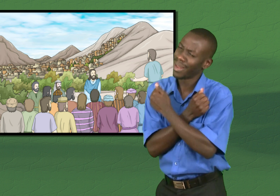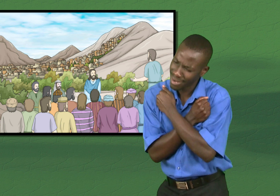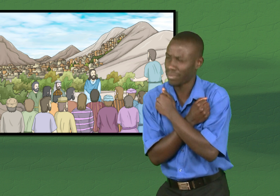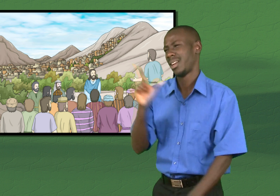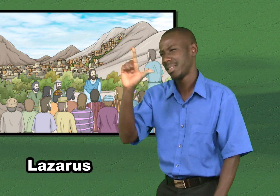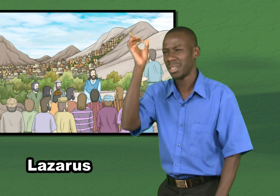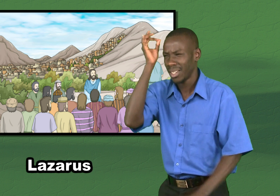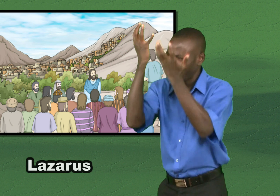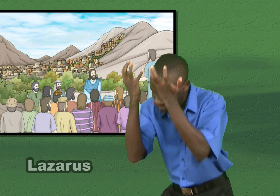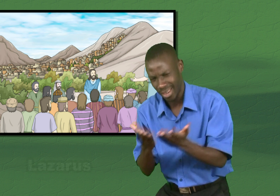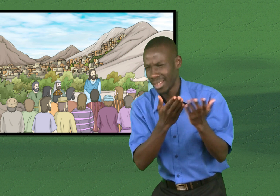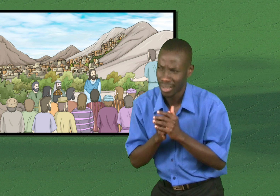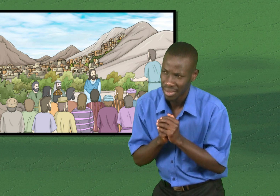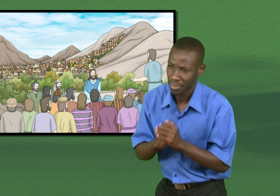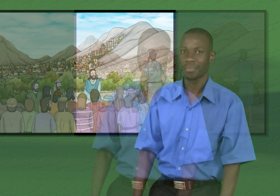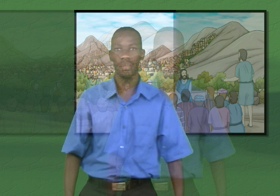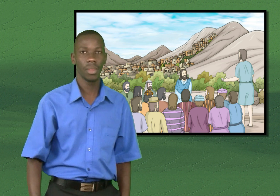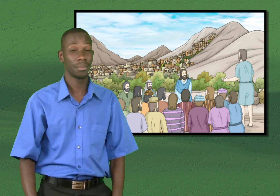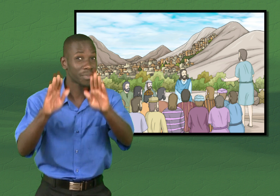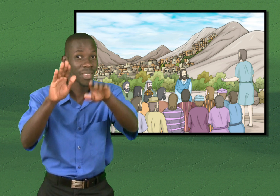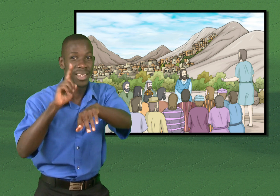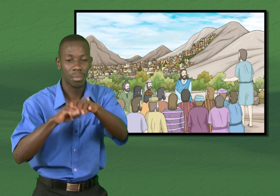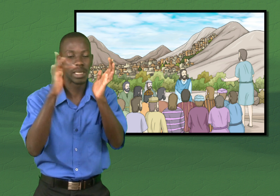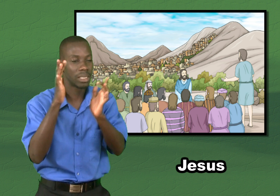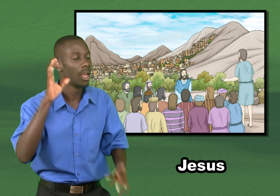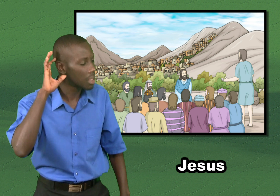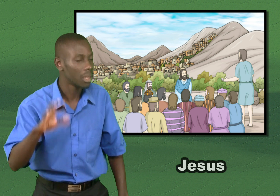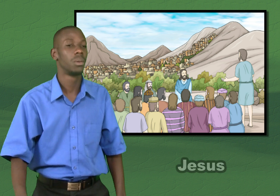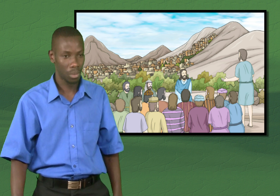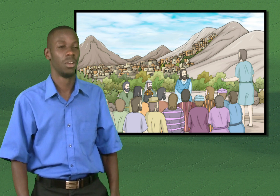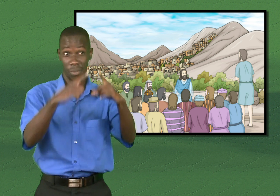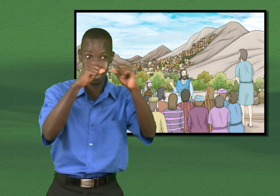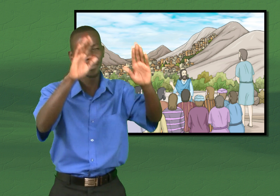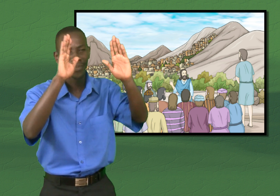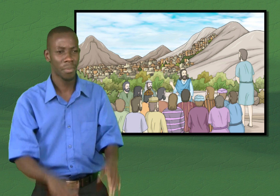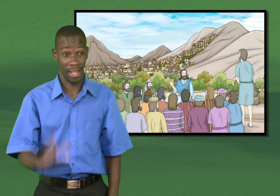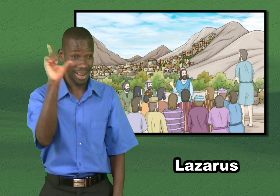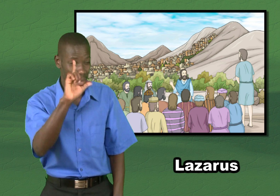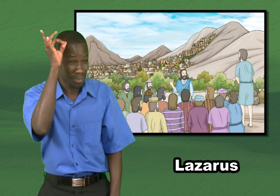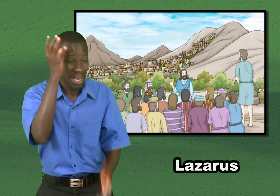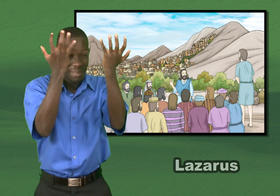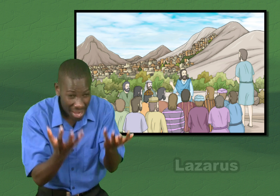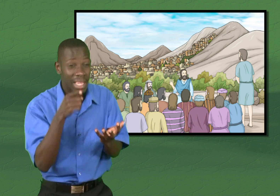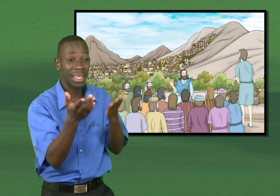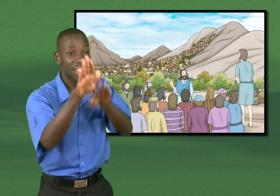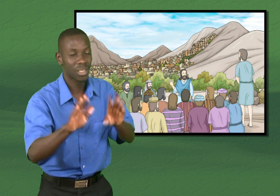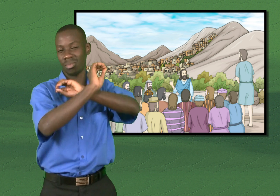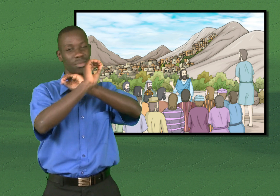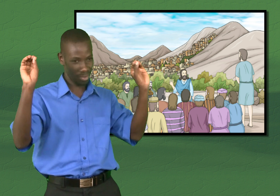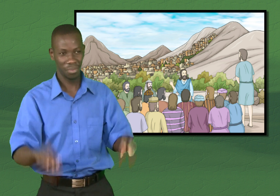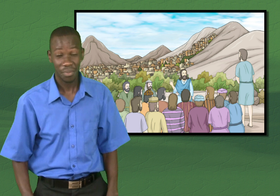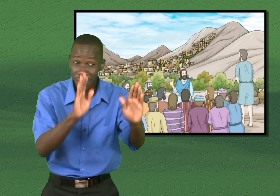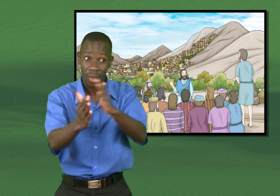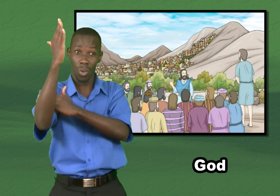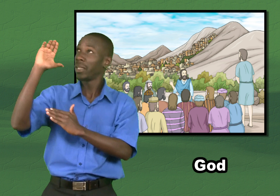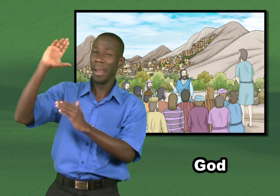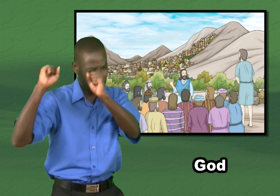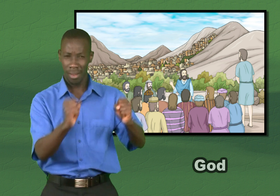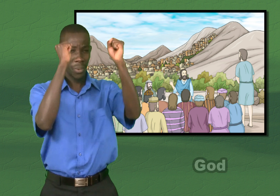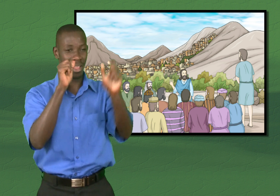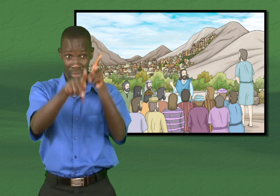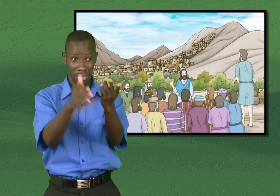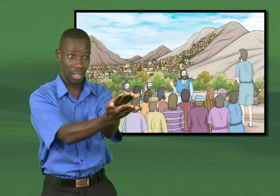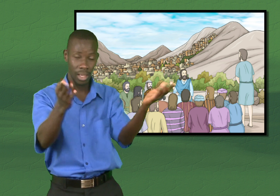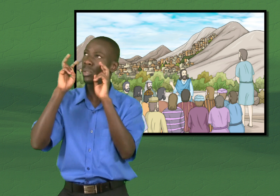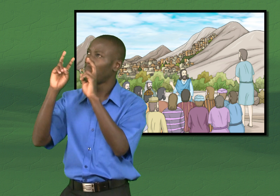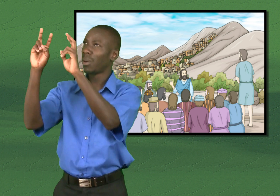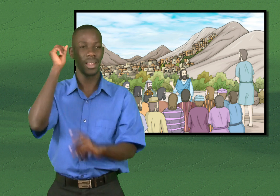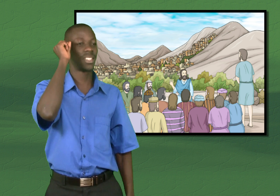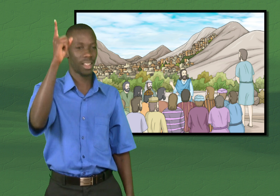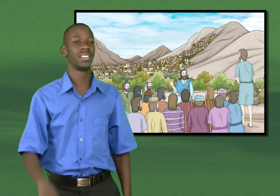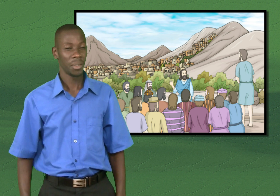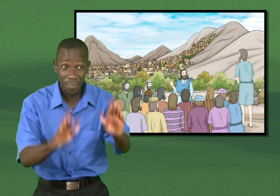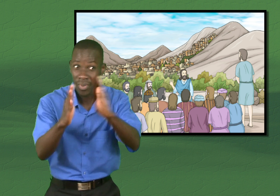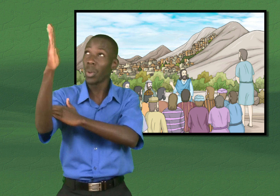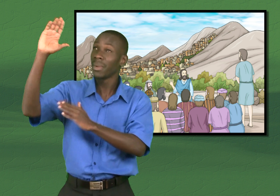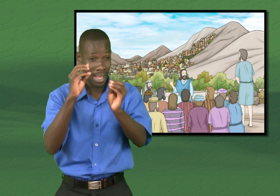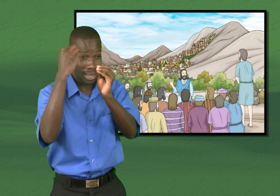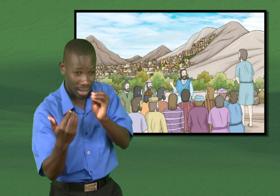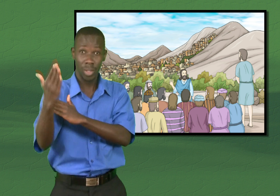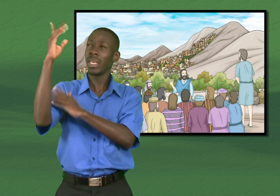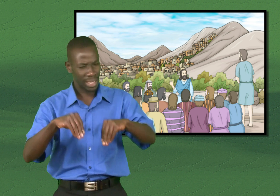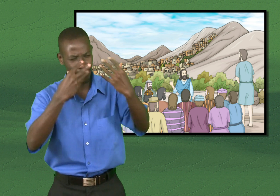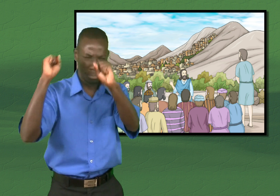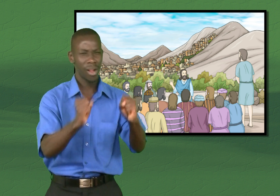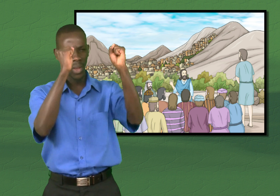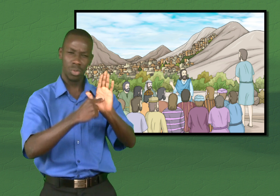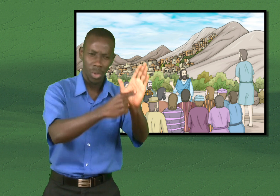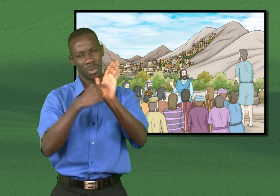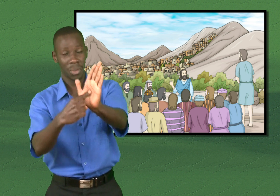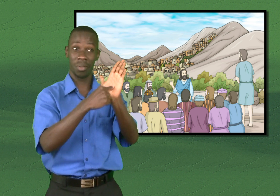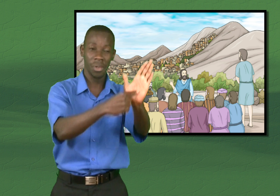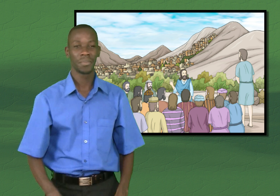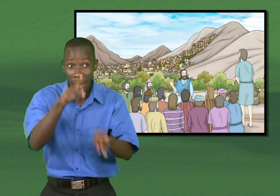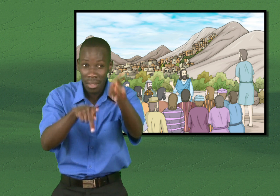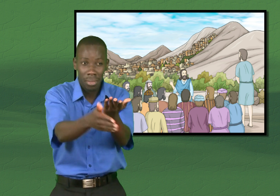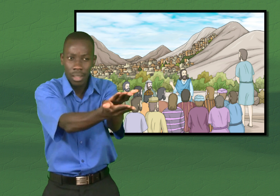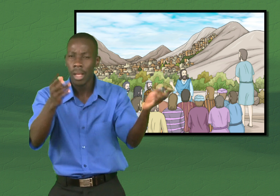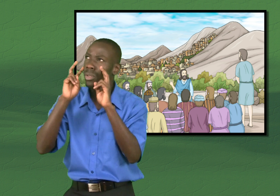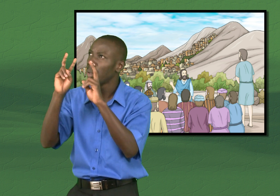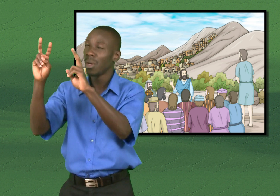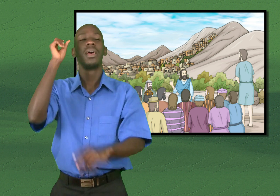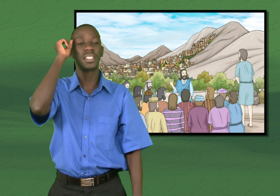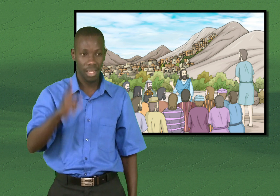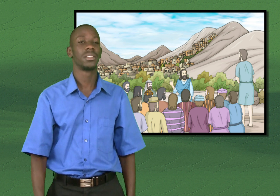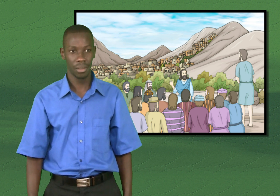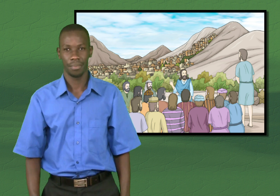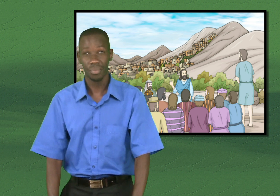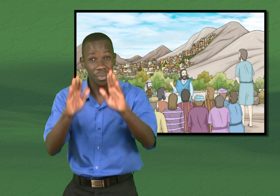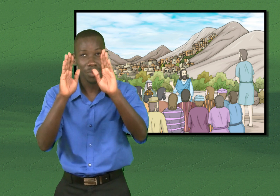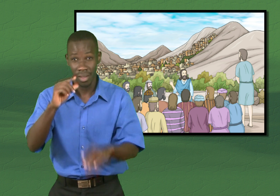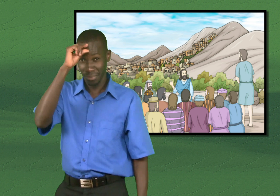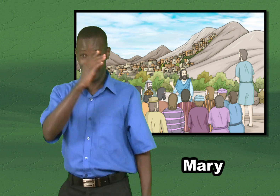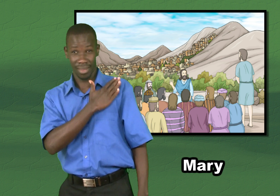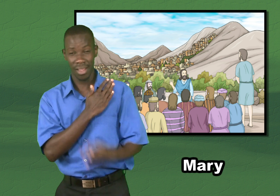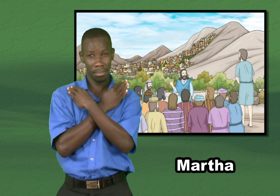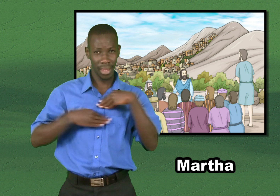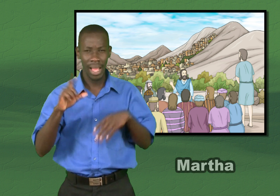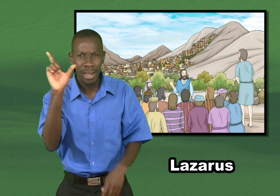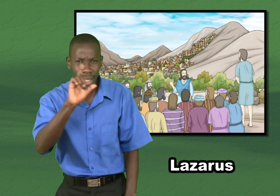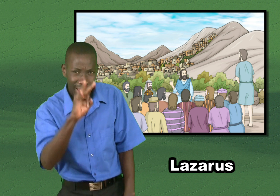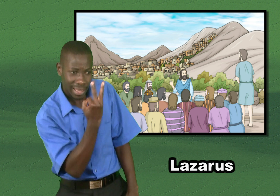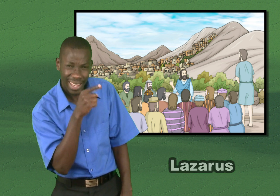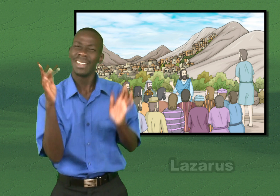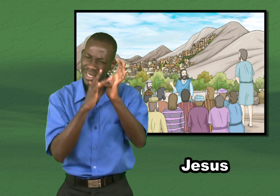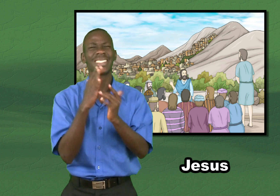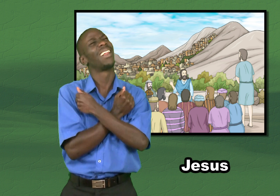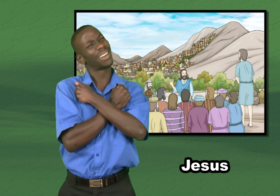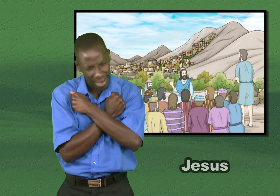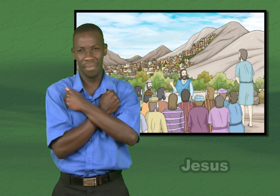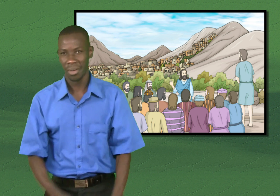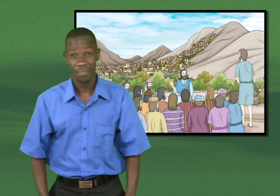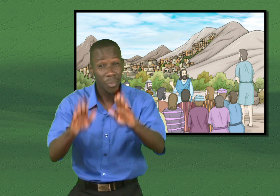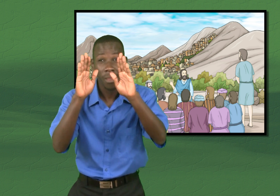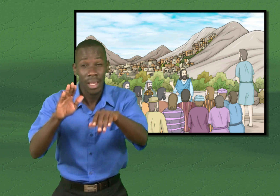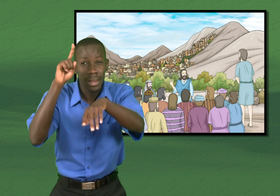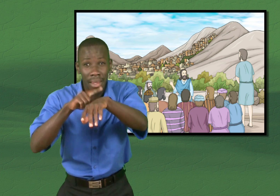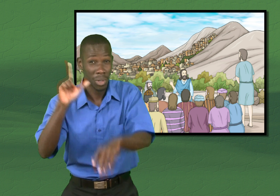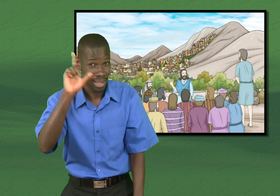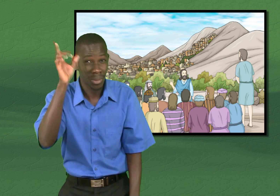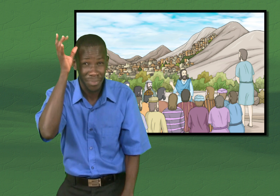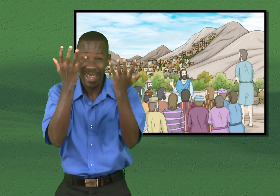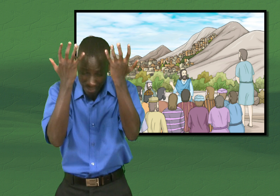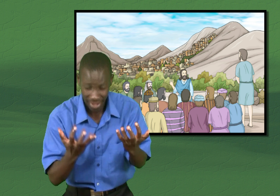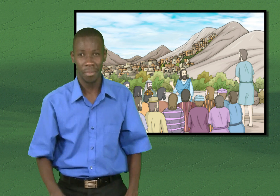When Jesus heard this, He said, “This sickness will not end in death. No, it is for the glory of God, so that the Son of God may be glorified through it.” Now Jesus loved Martha and her sister and Lazarus.